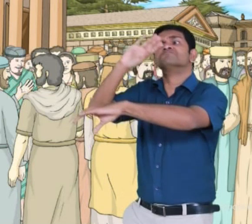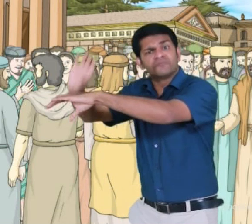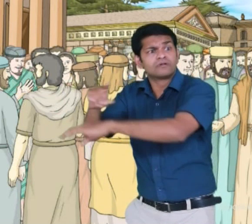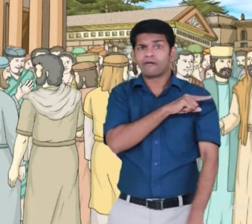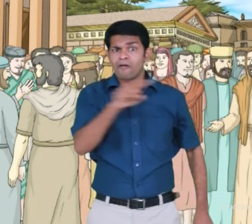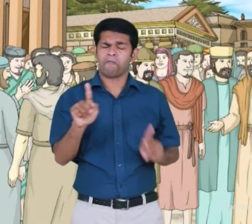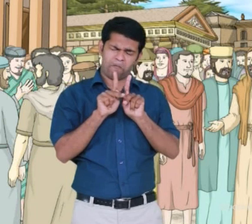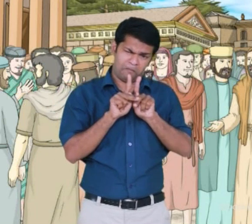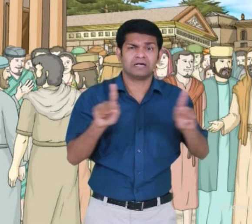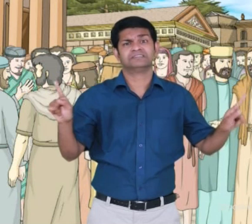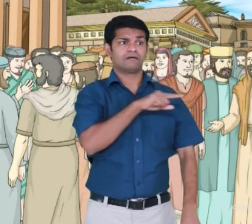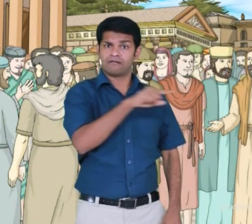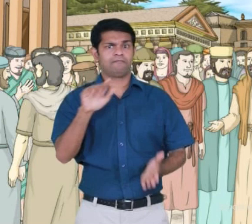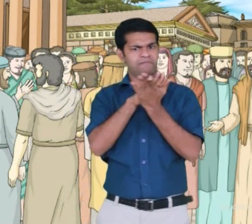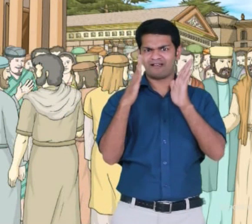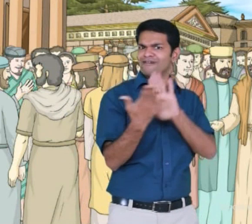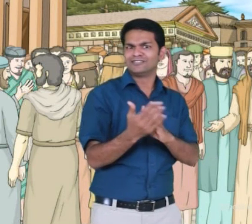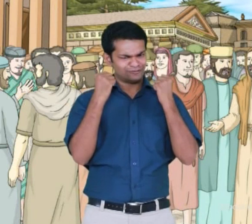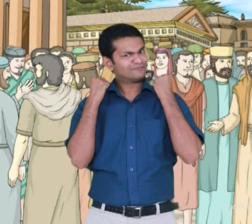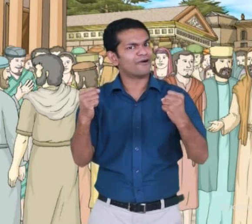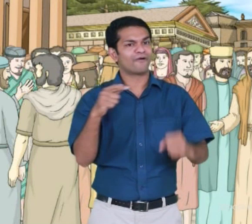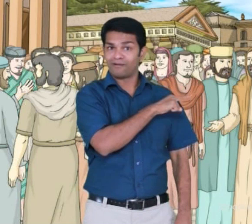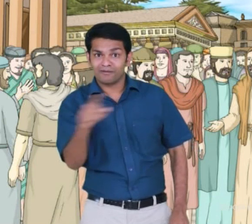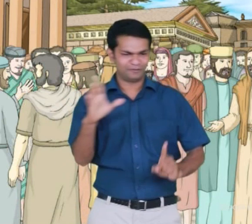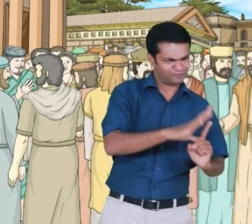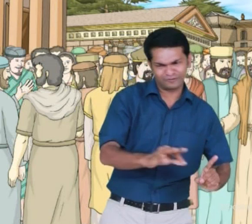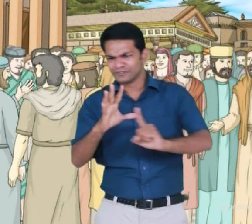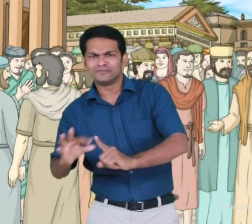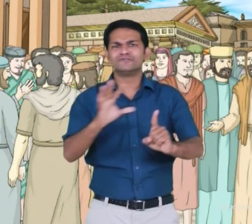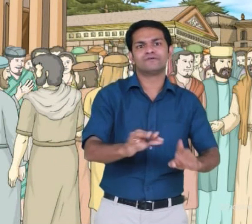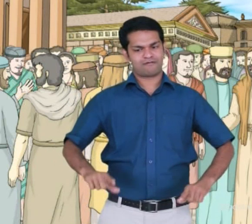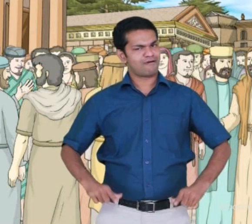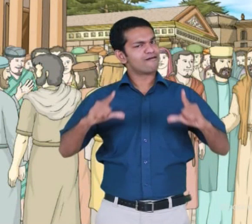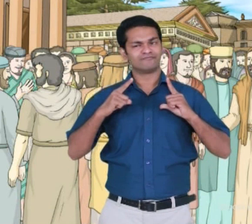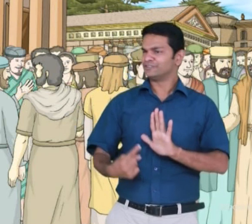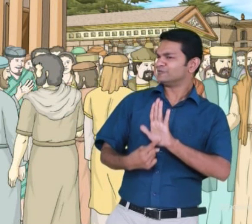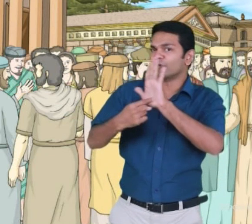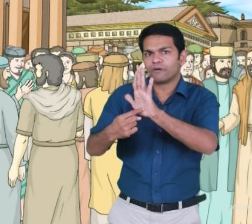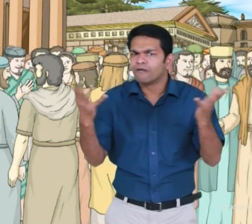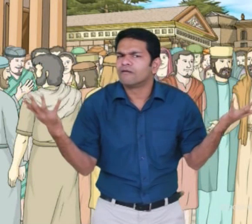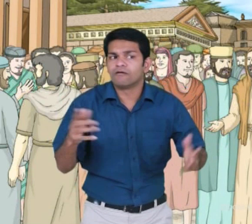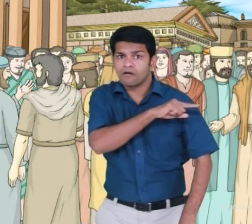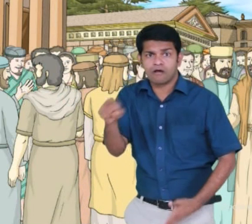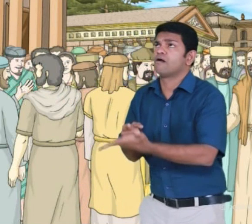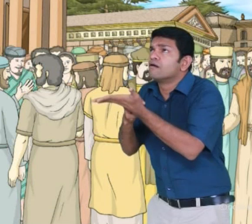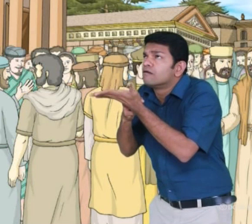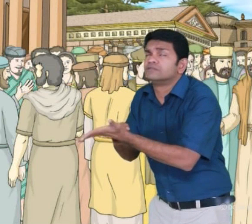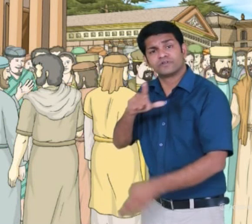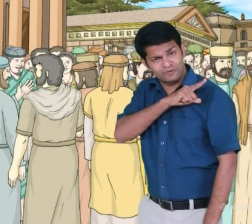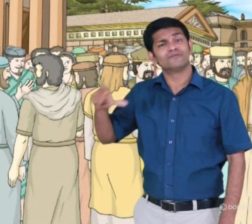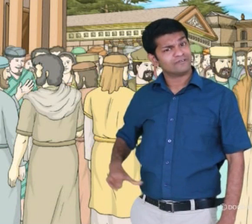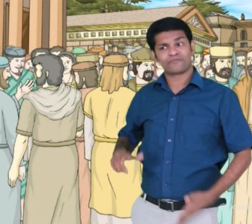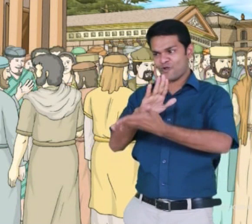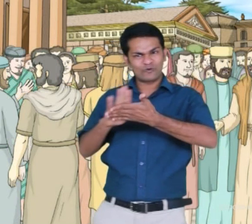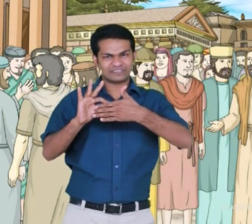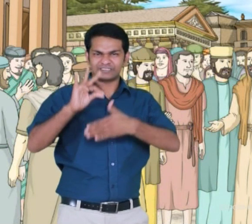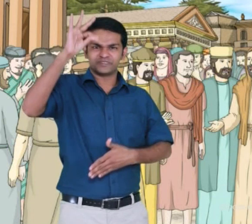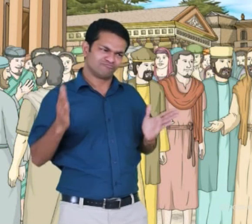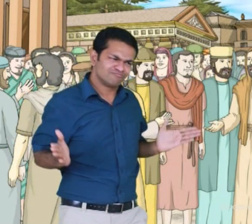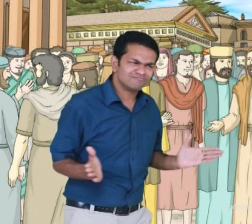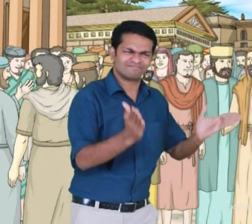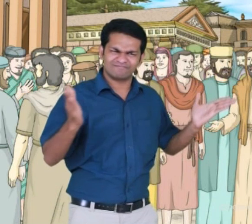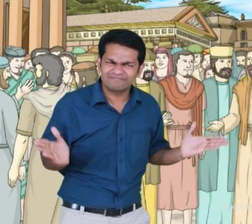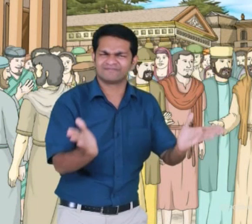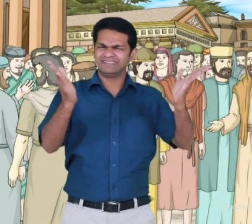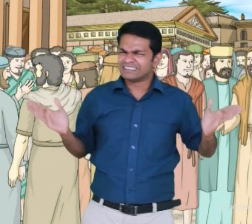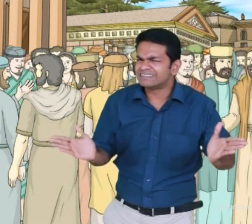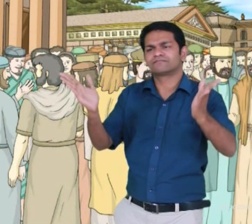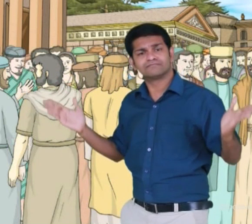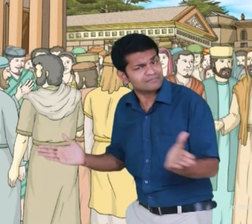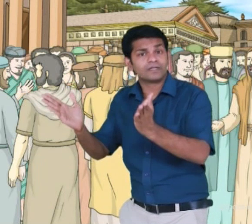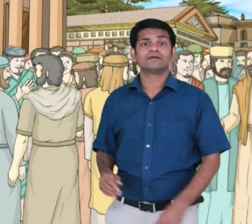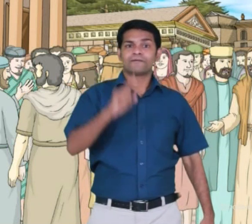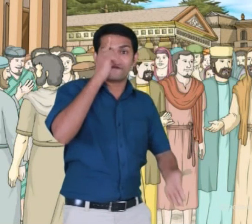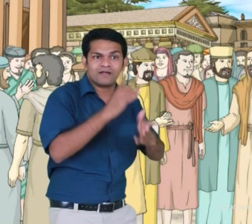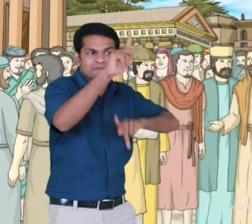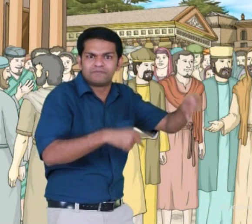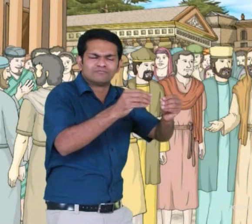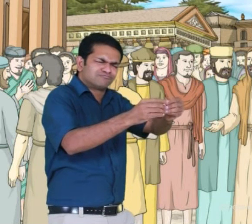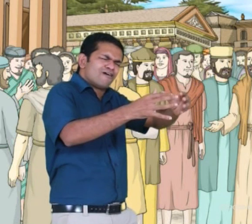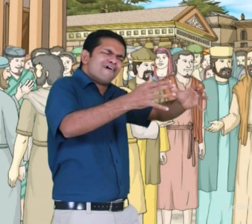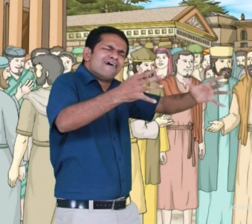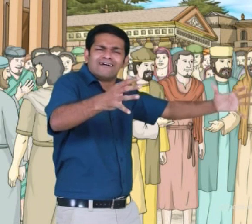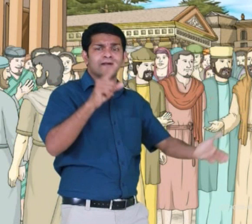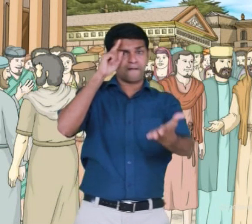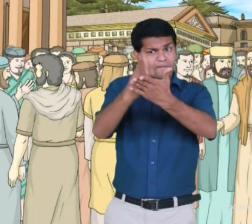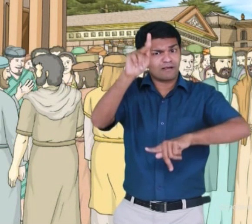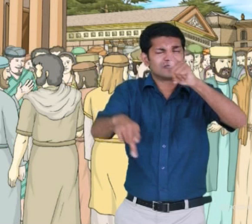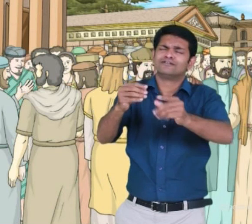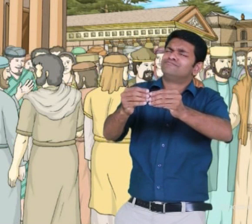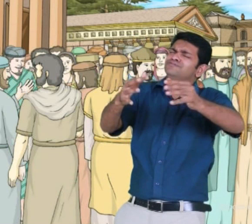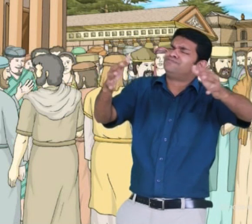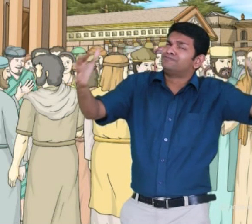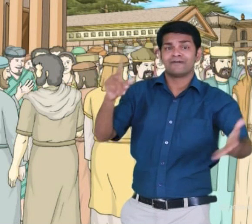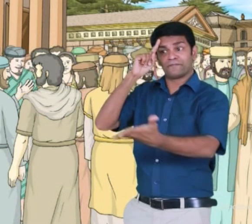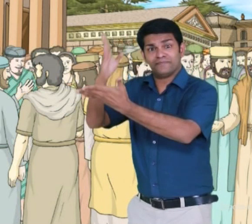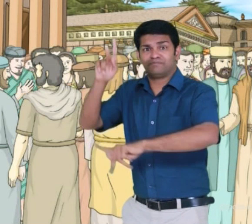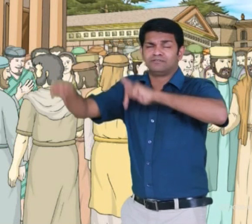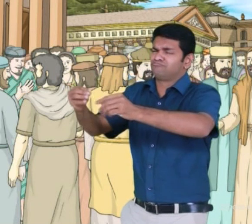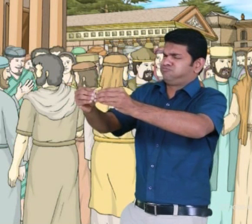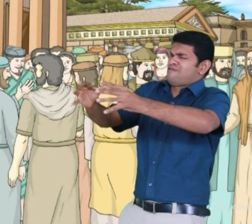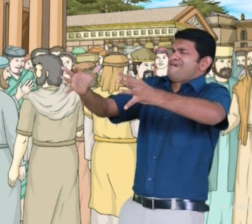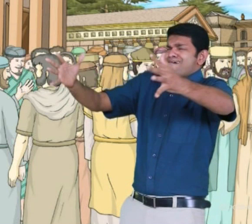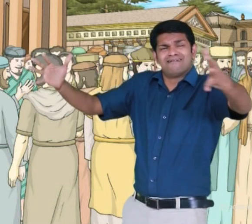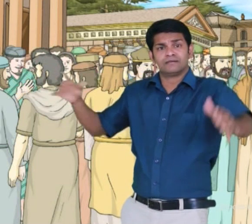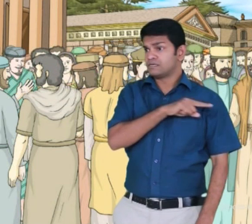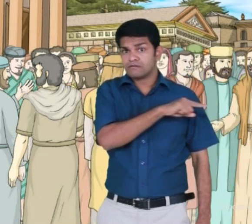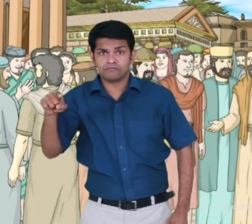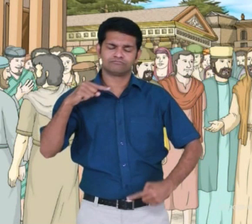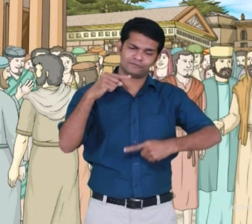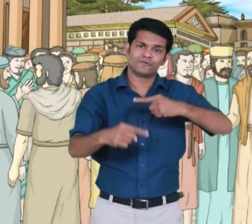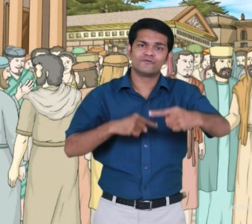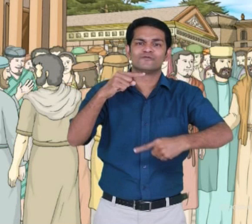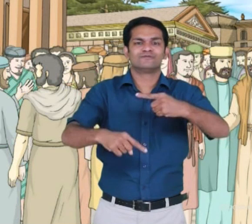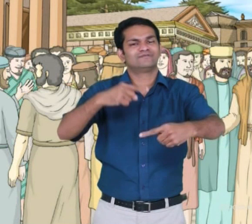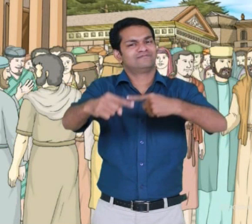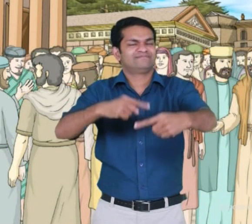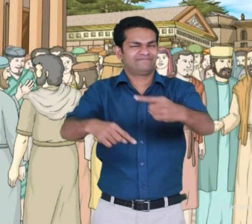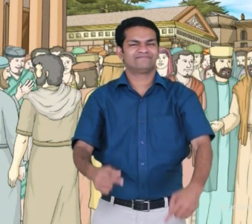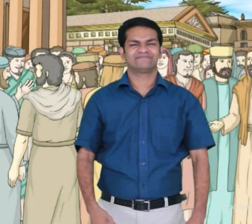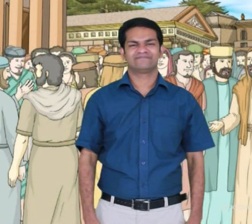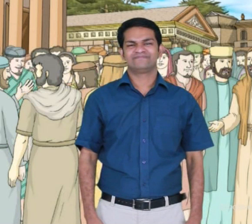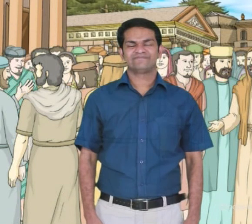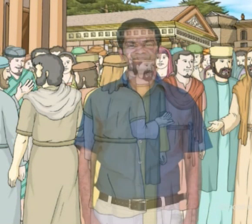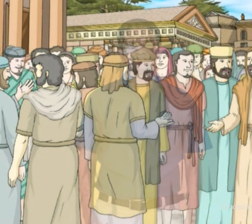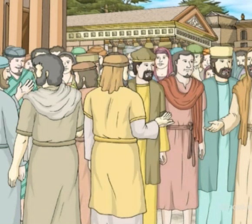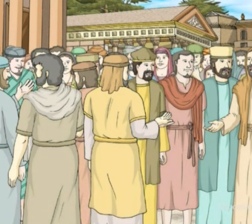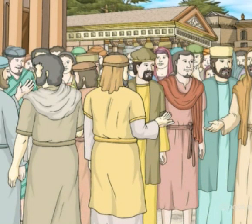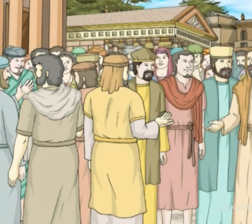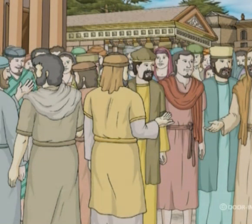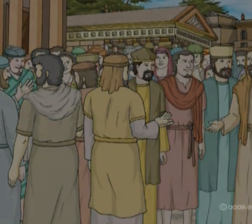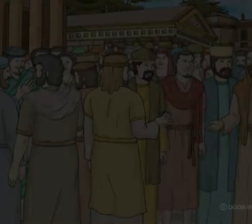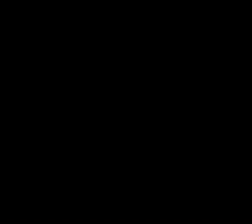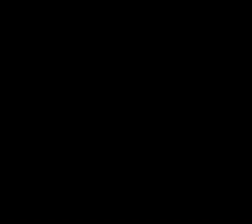It grew in strength and numbers, living in the fear of the Lord and the encouragement of the Holy Spirit.